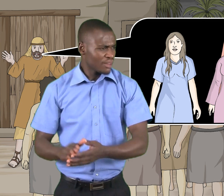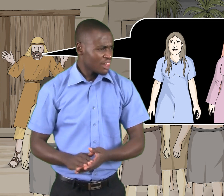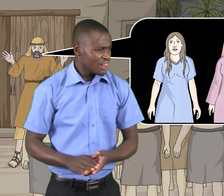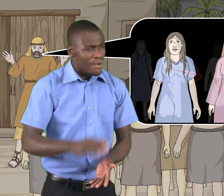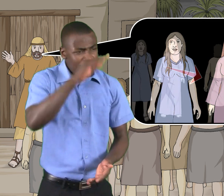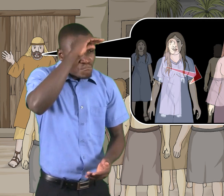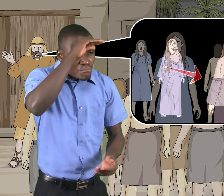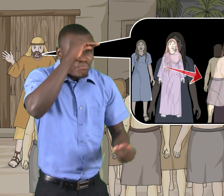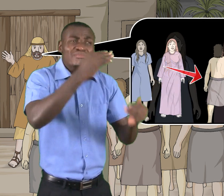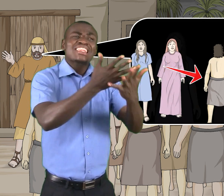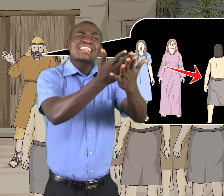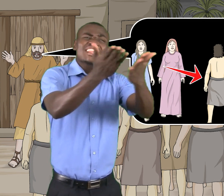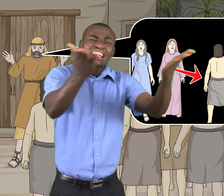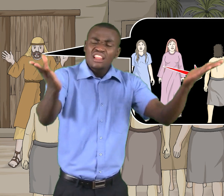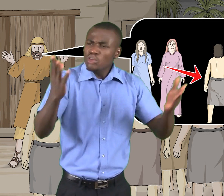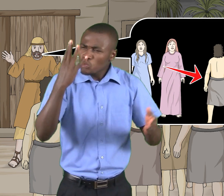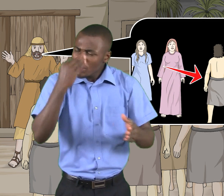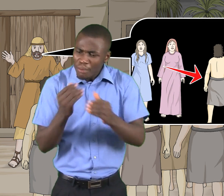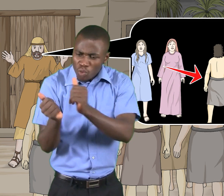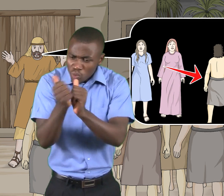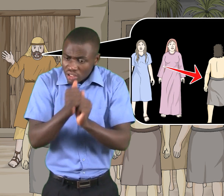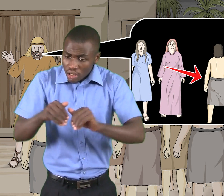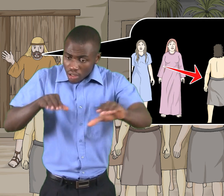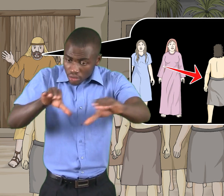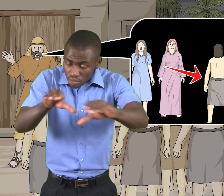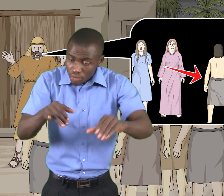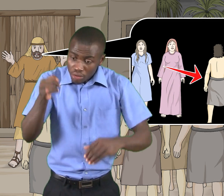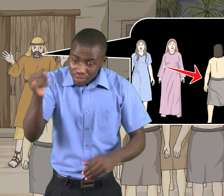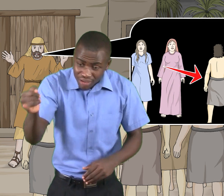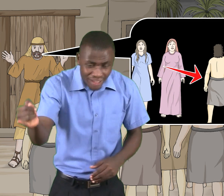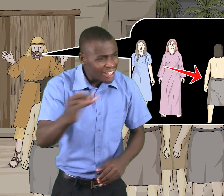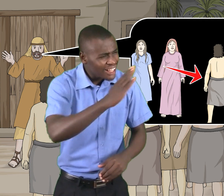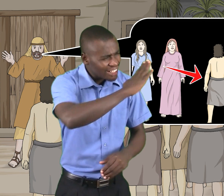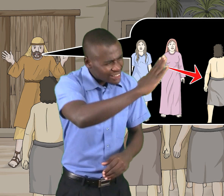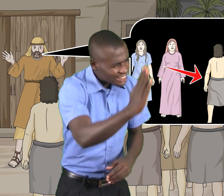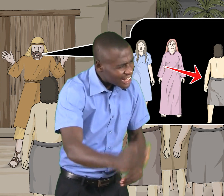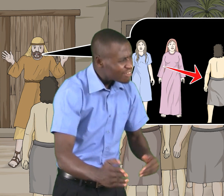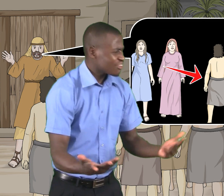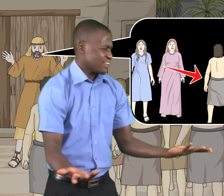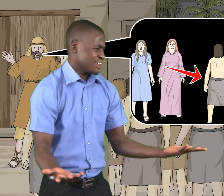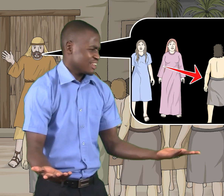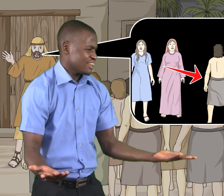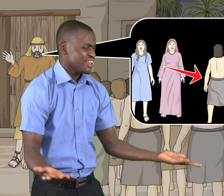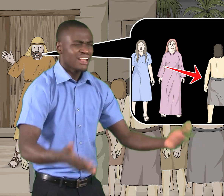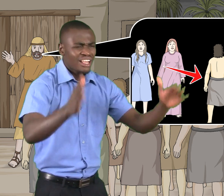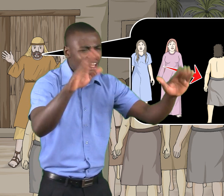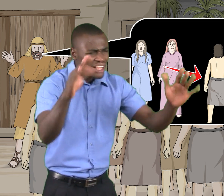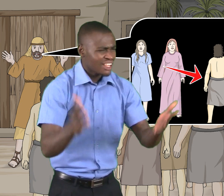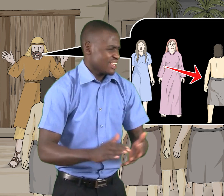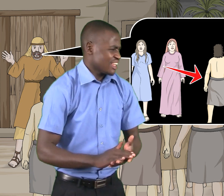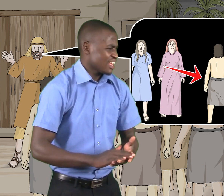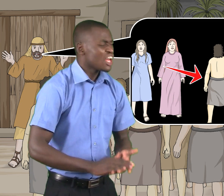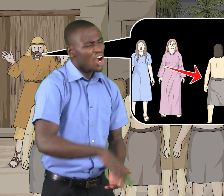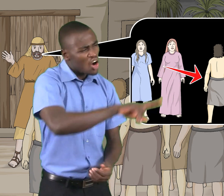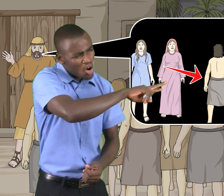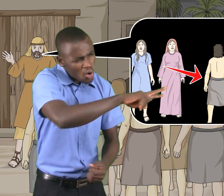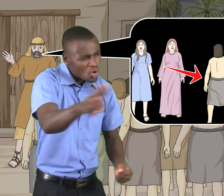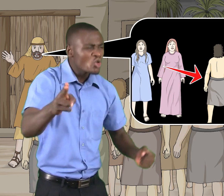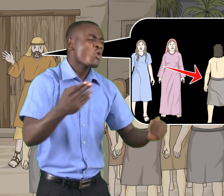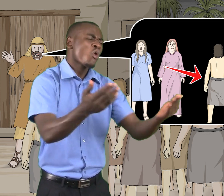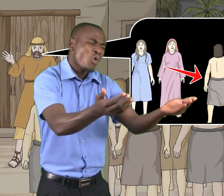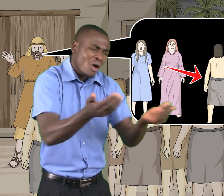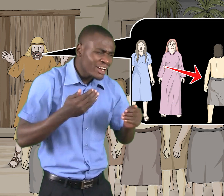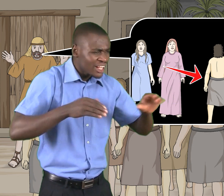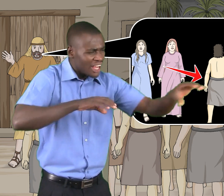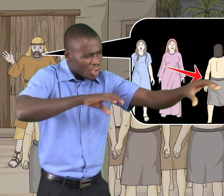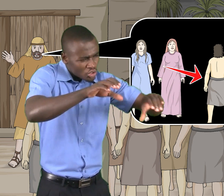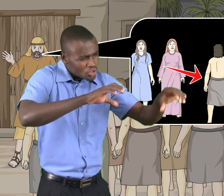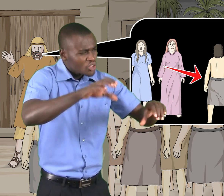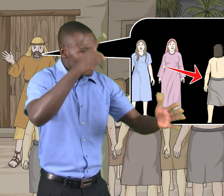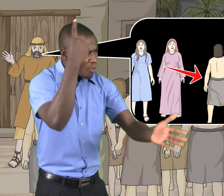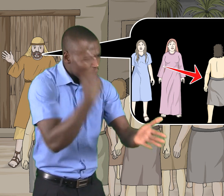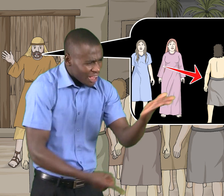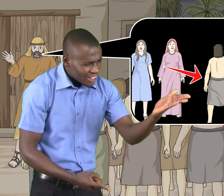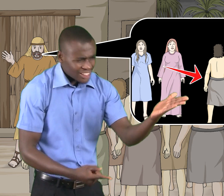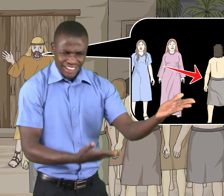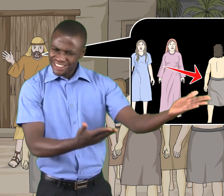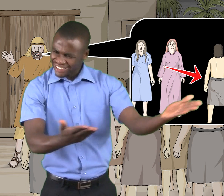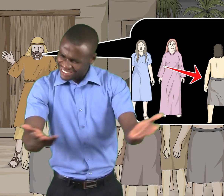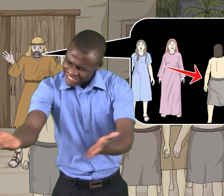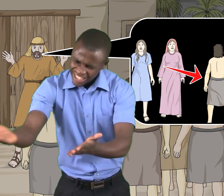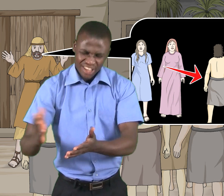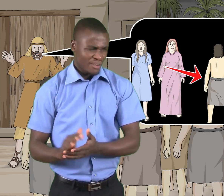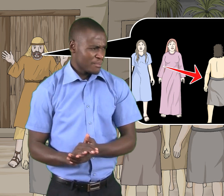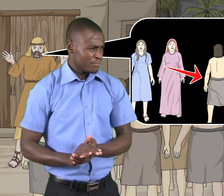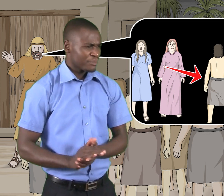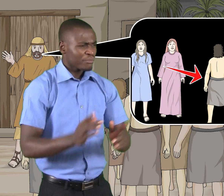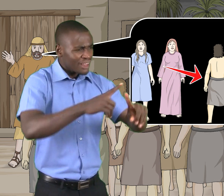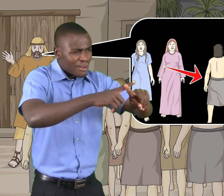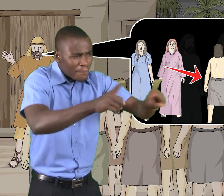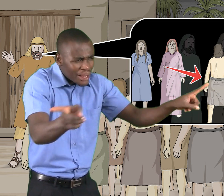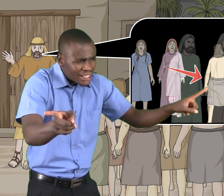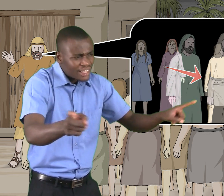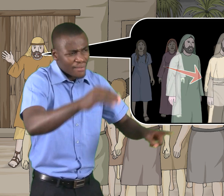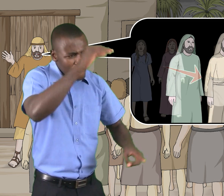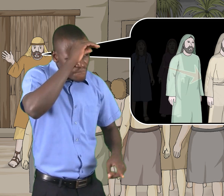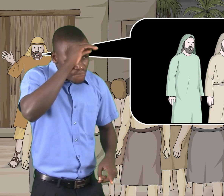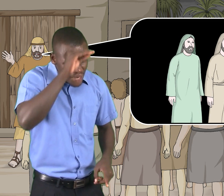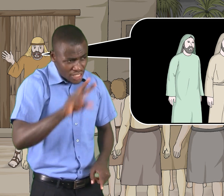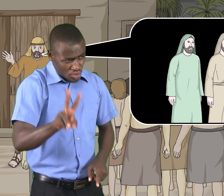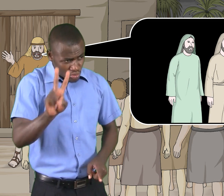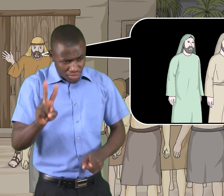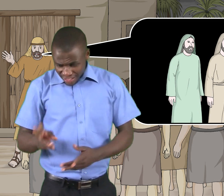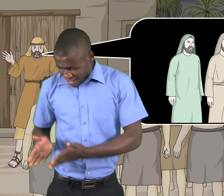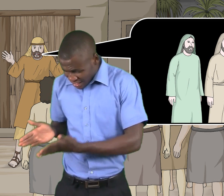Let me bring them to you, and you can do to them as you please.